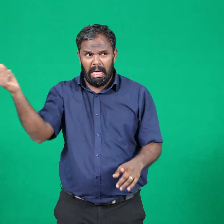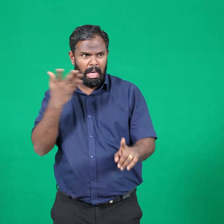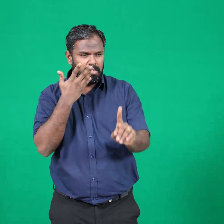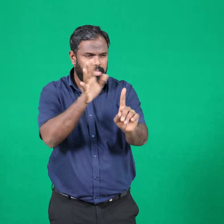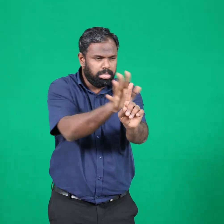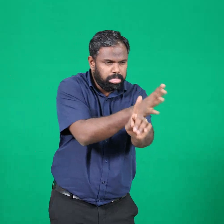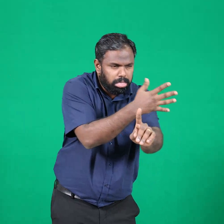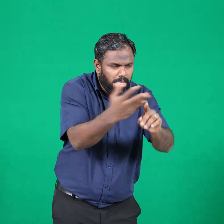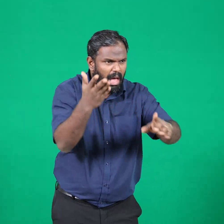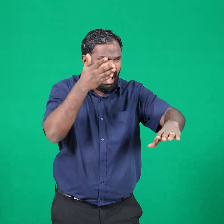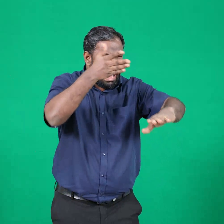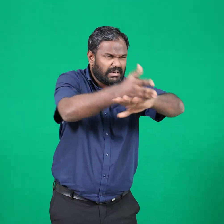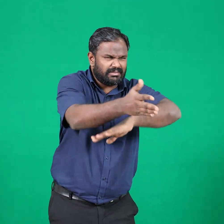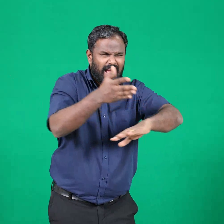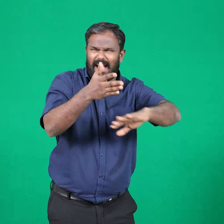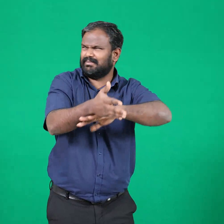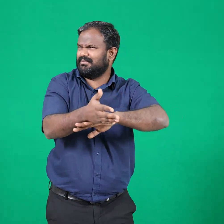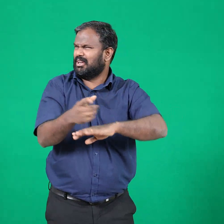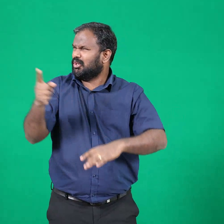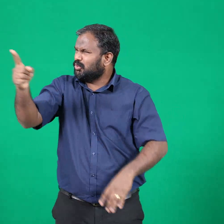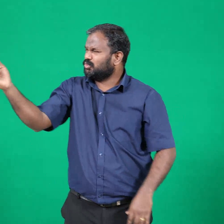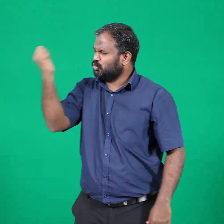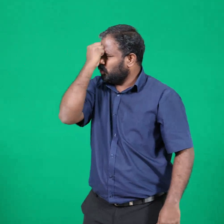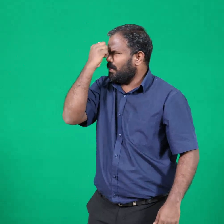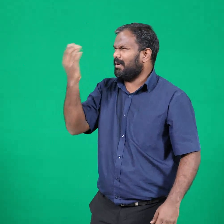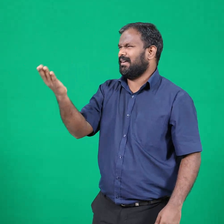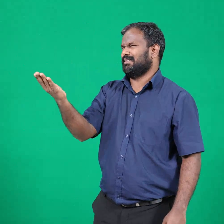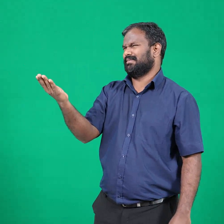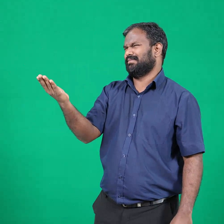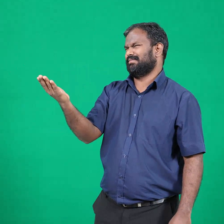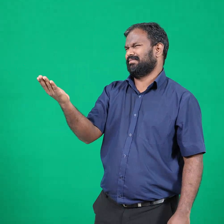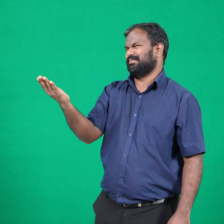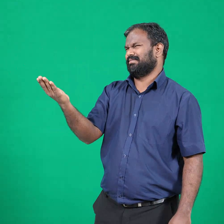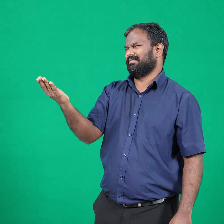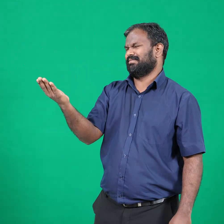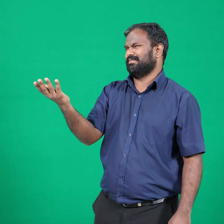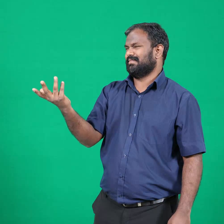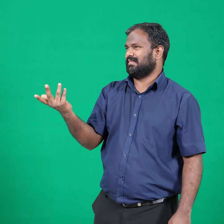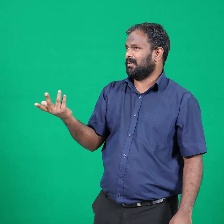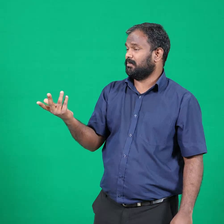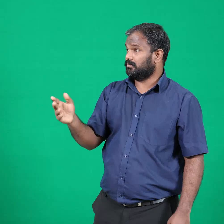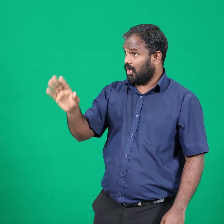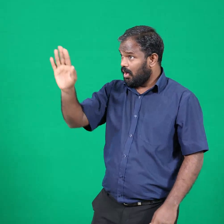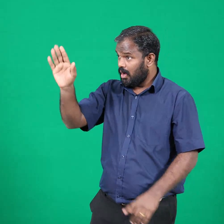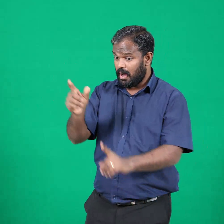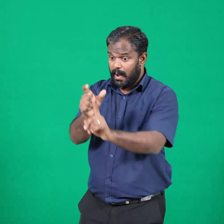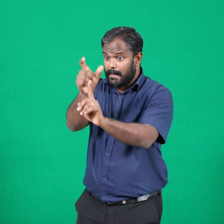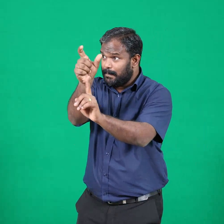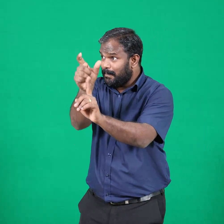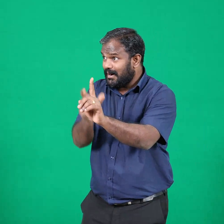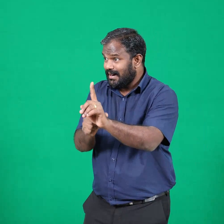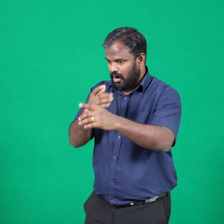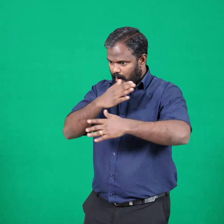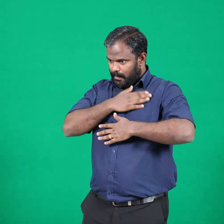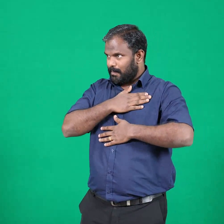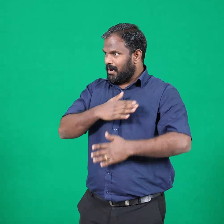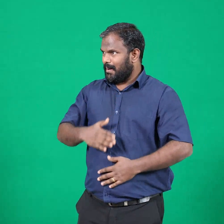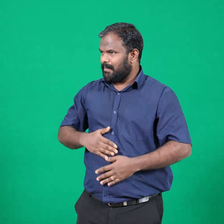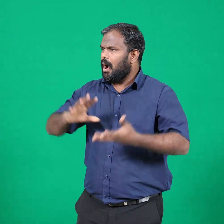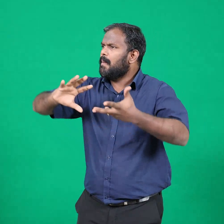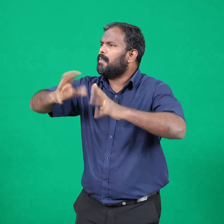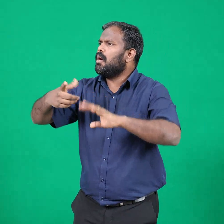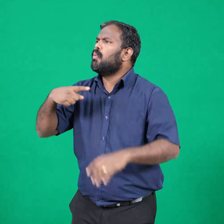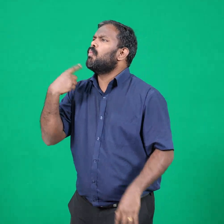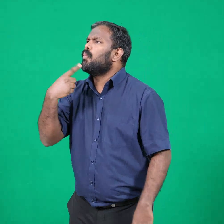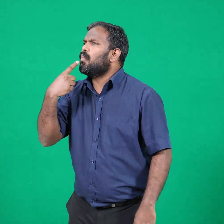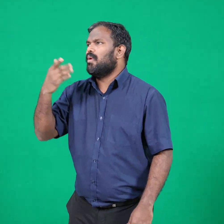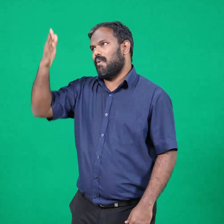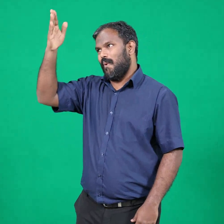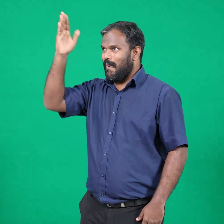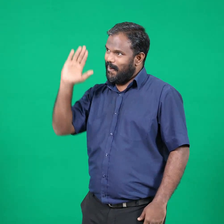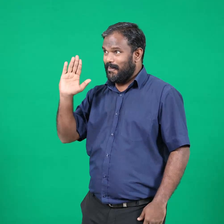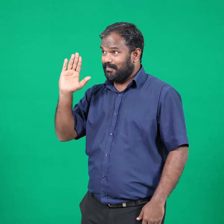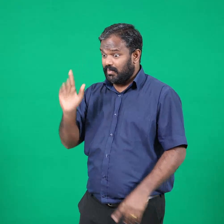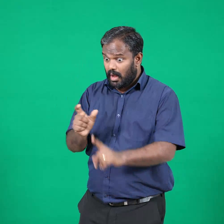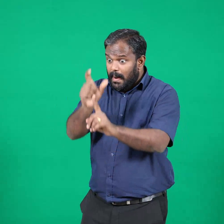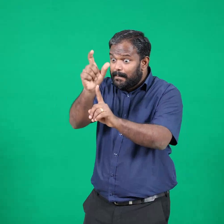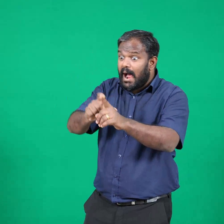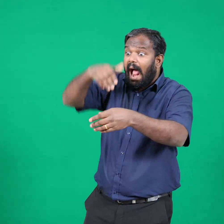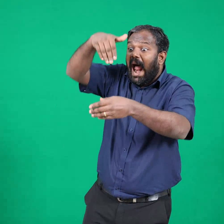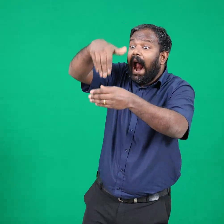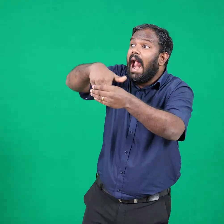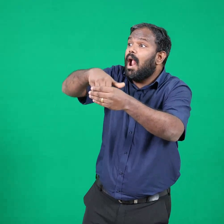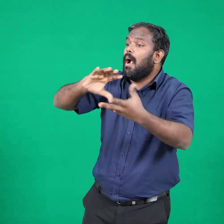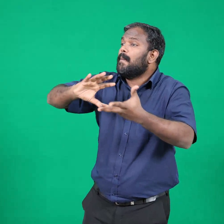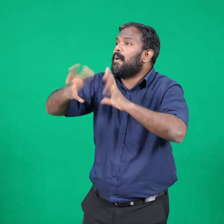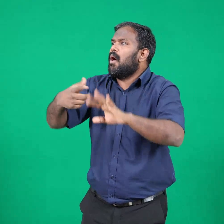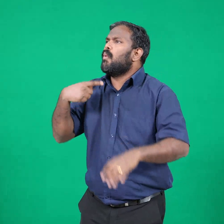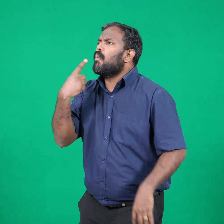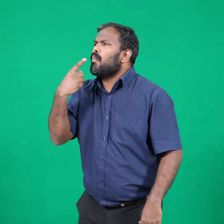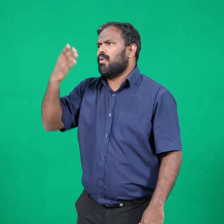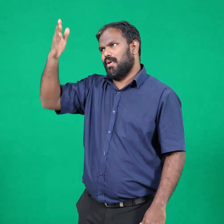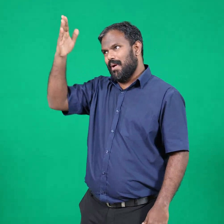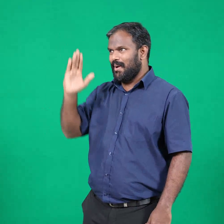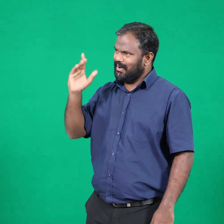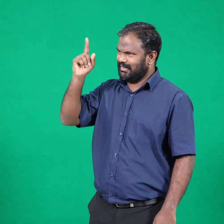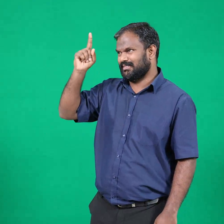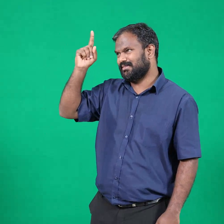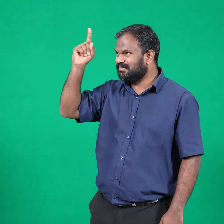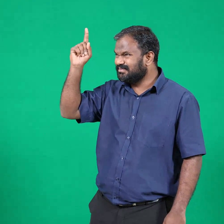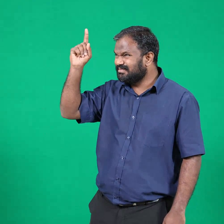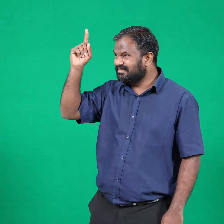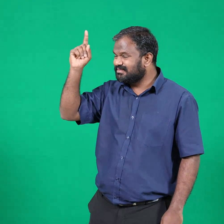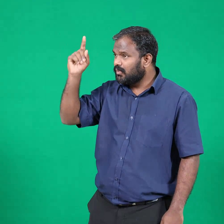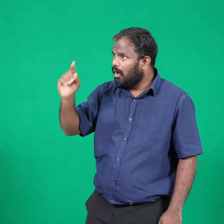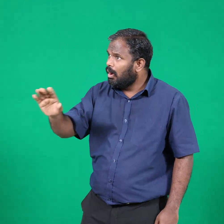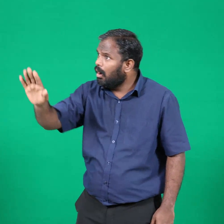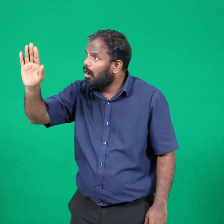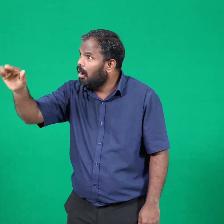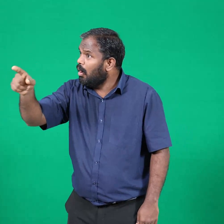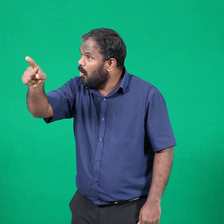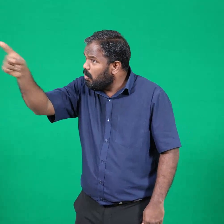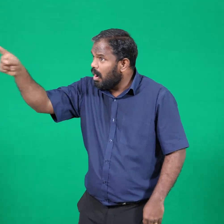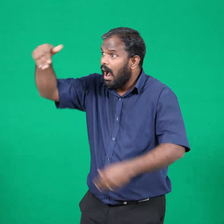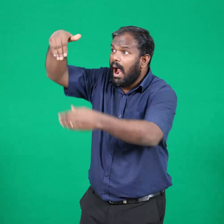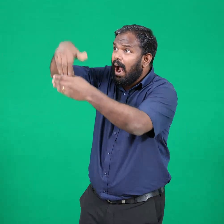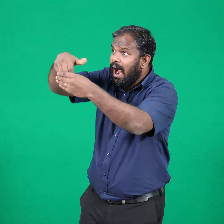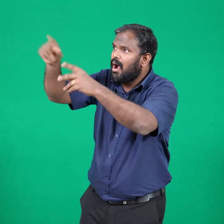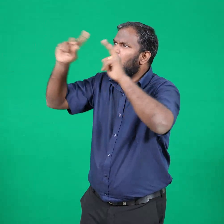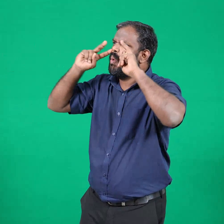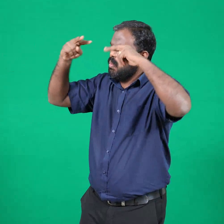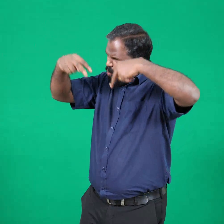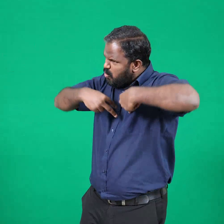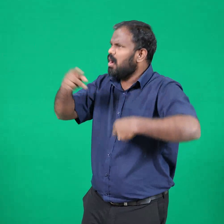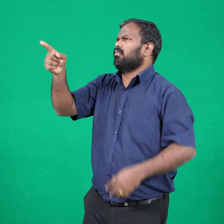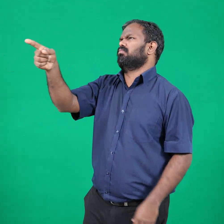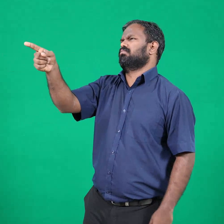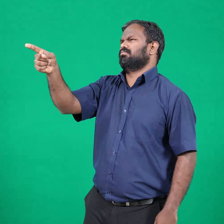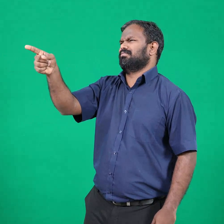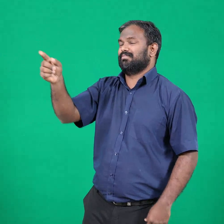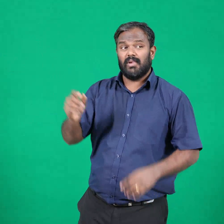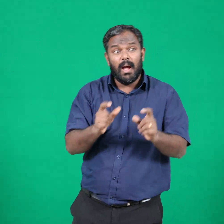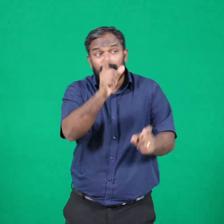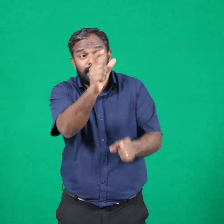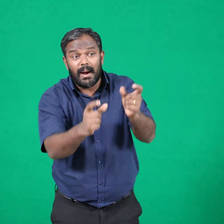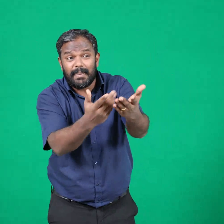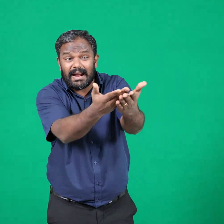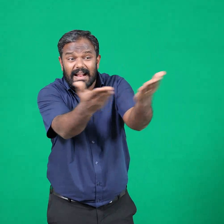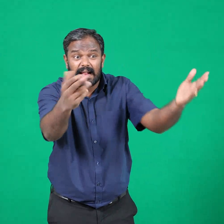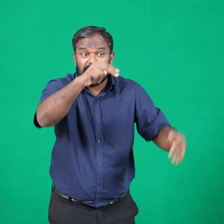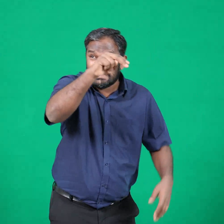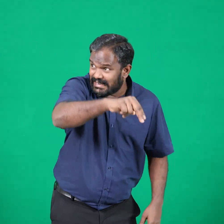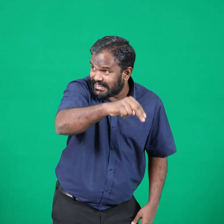You fools! Did not the One who made the outside make the inside as well?